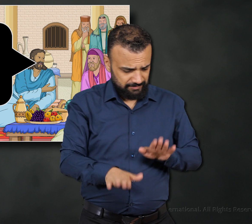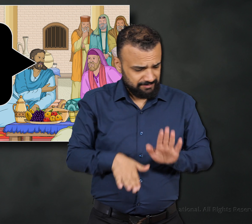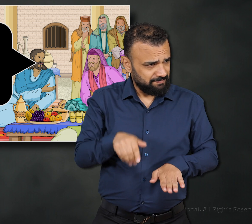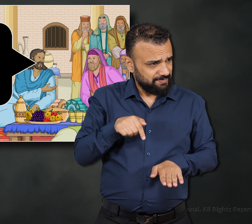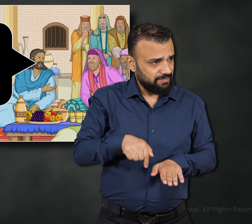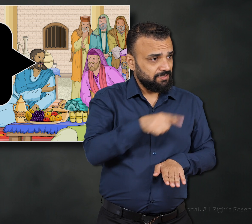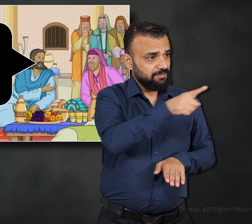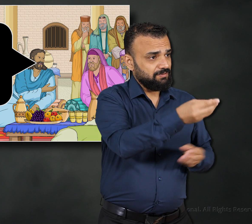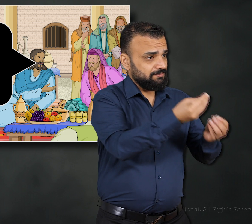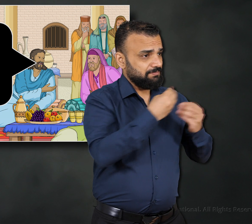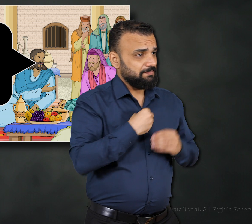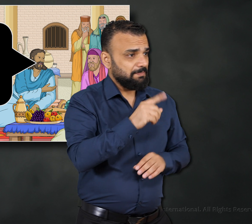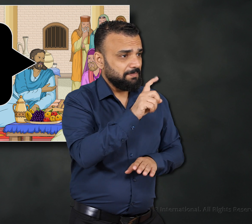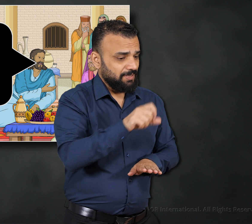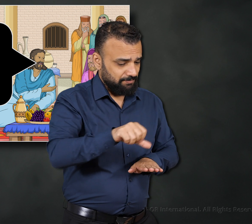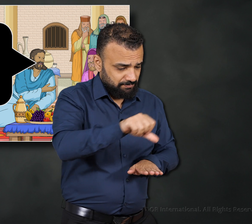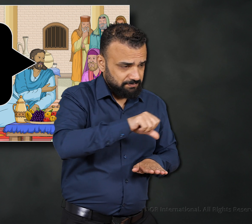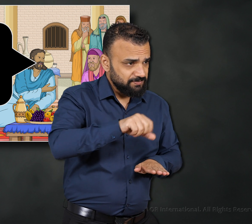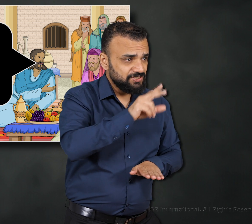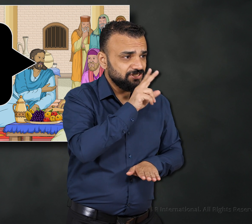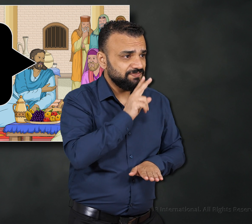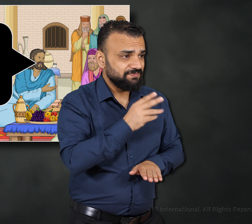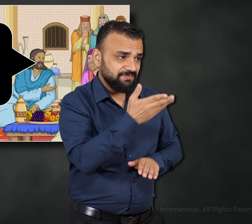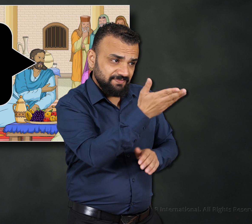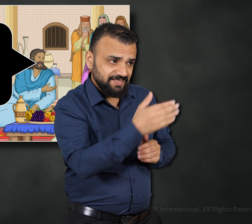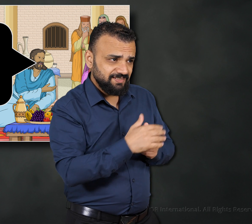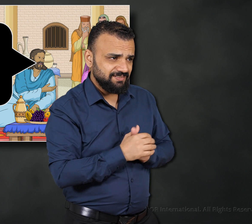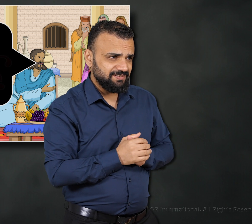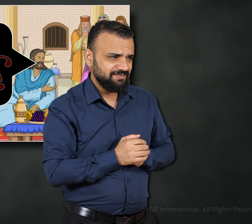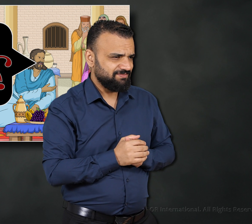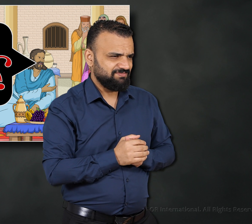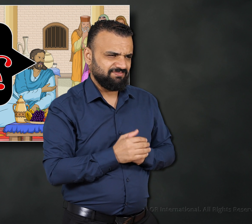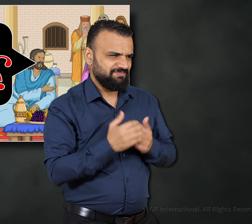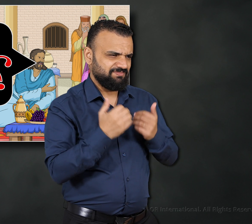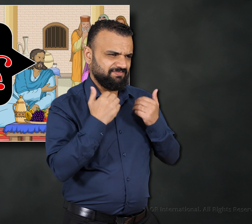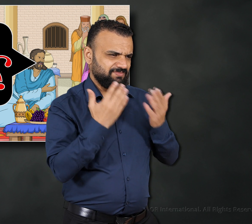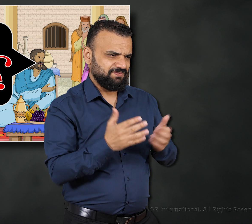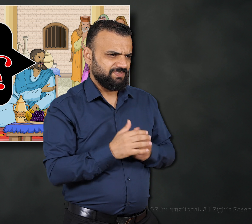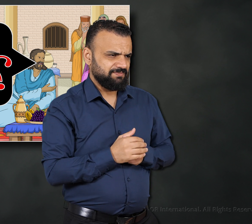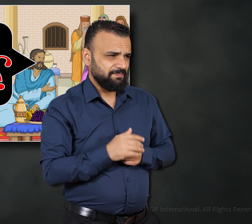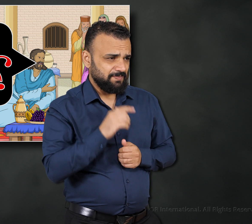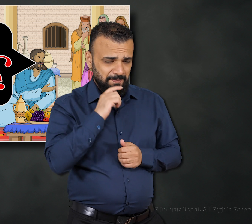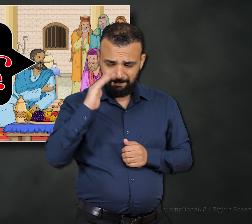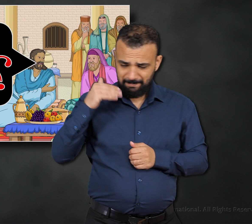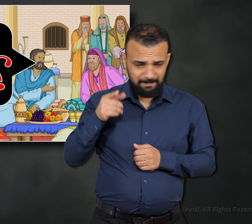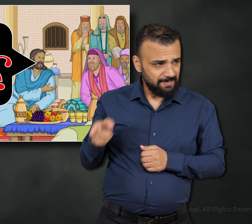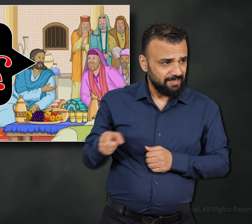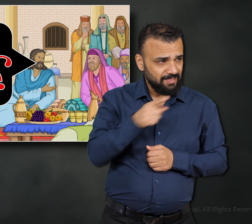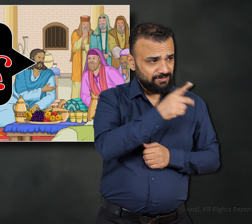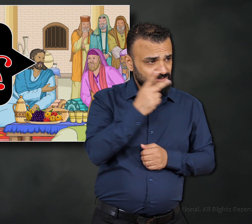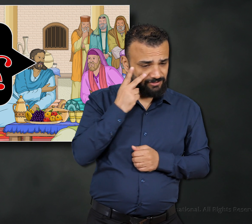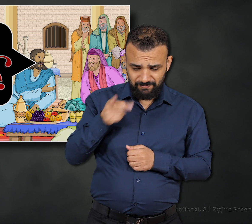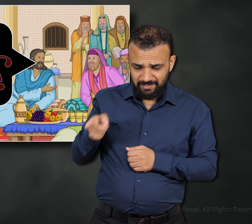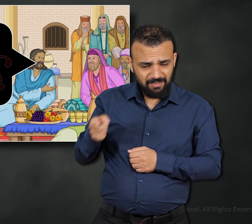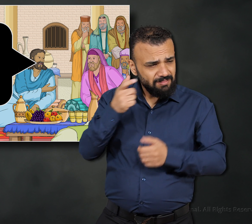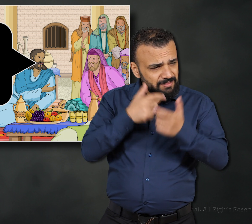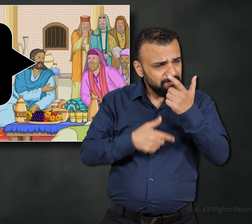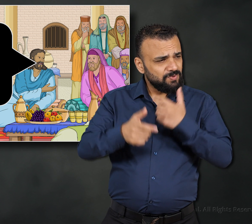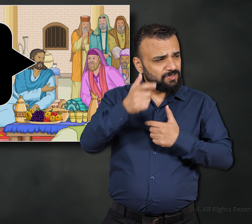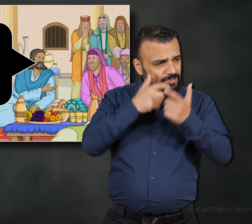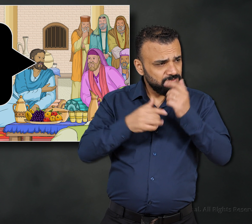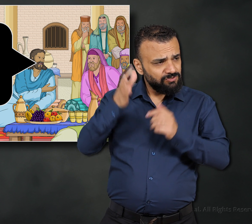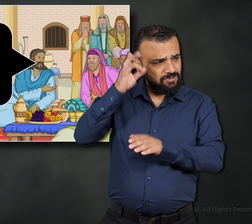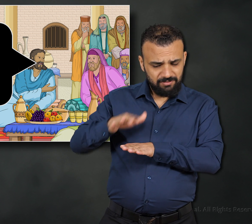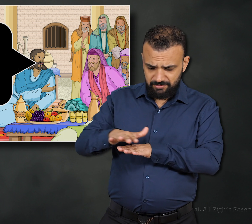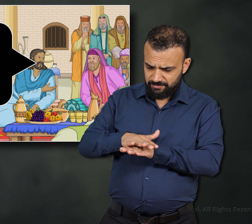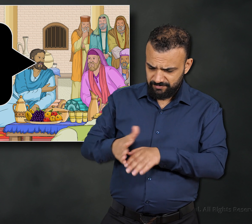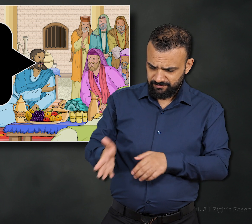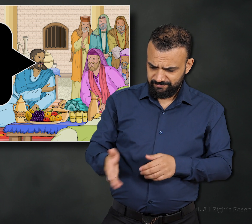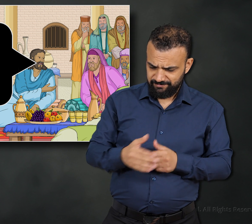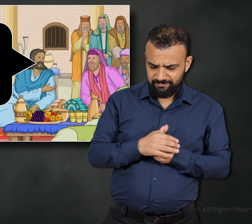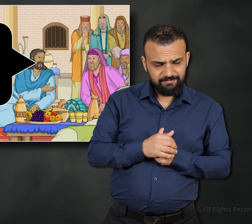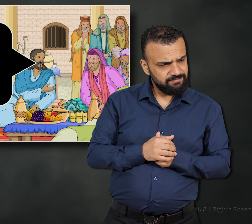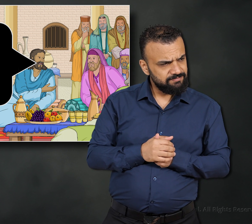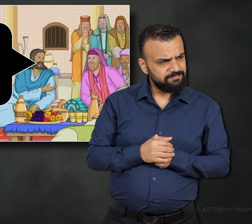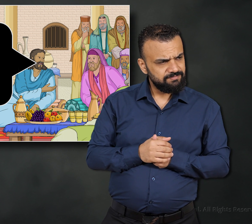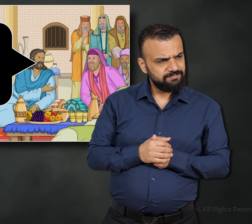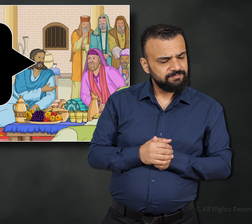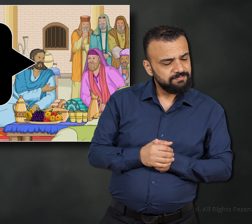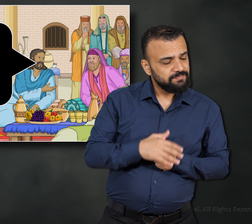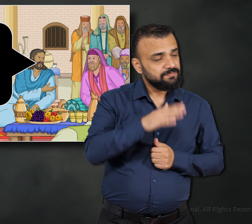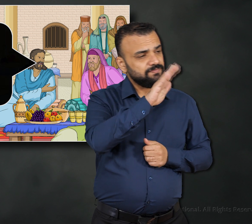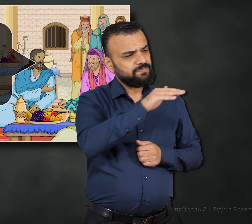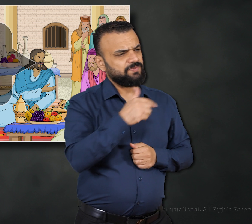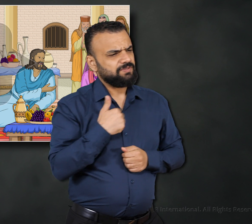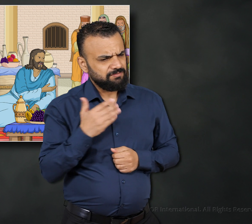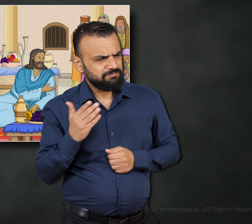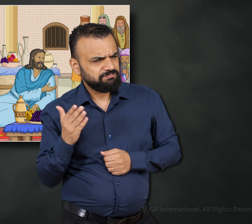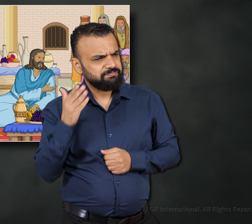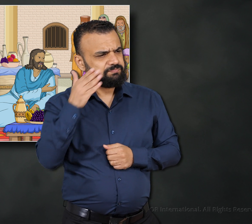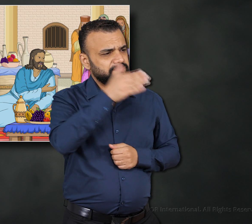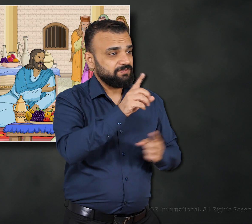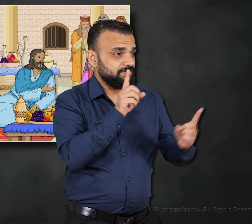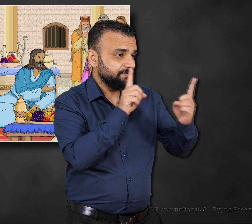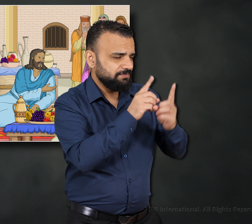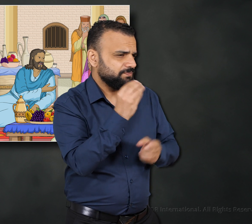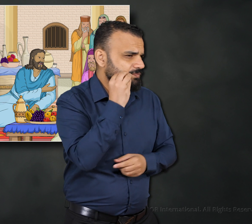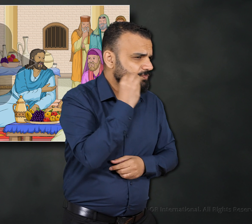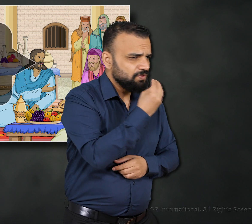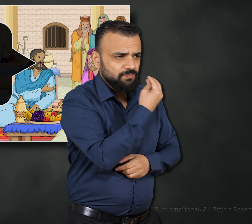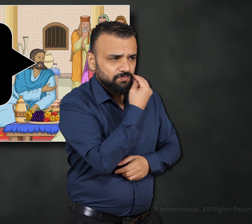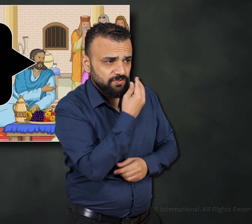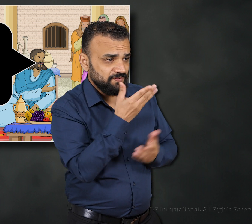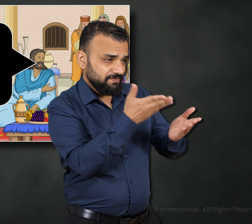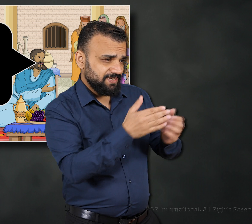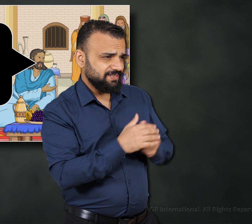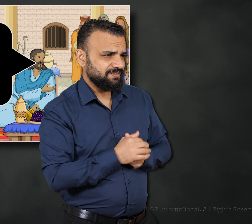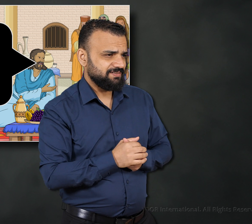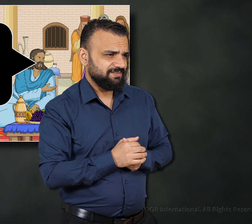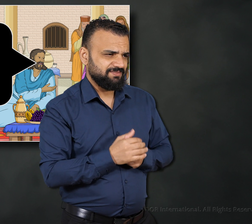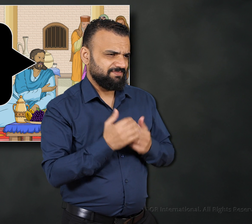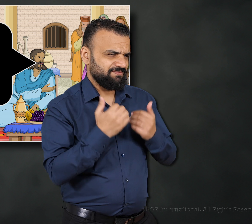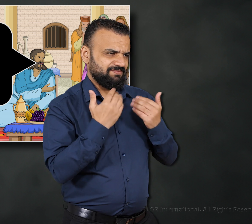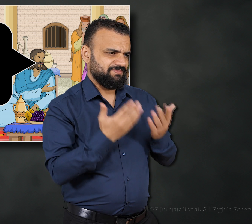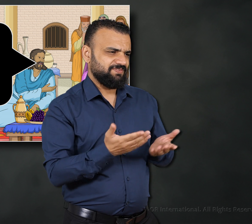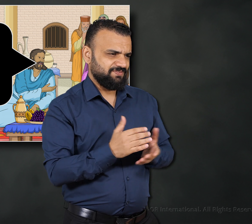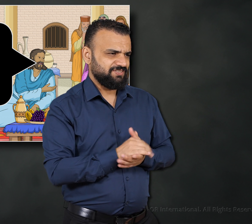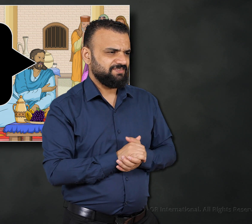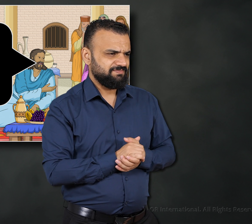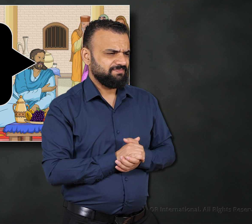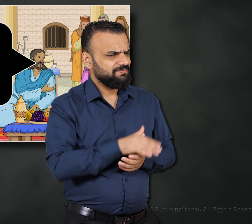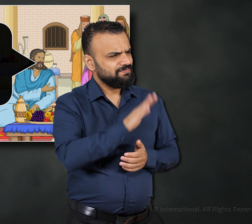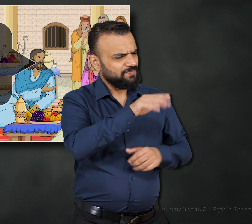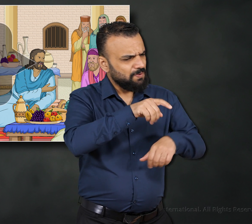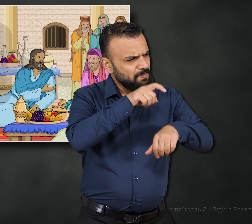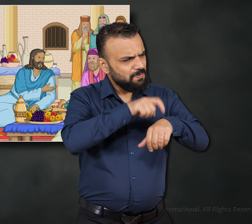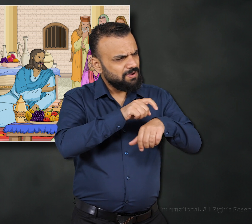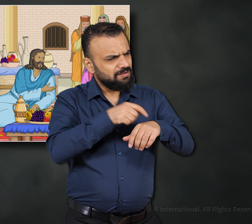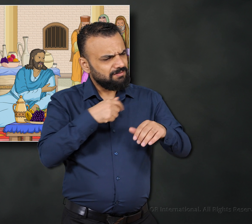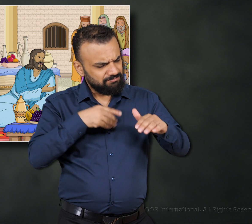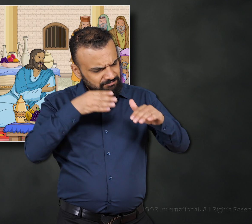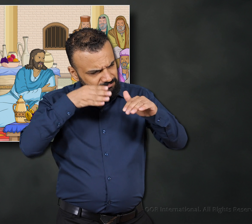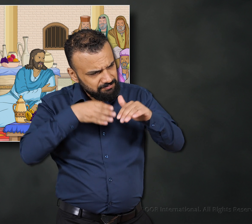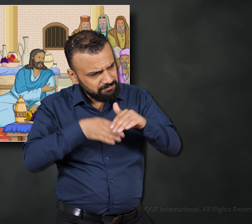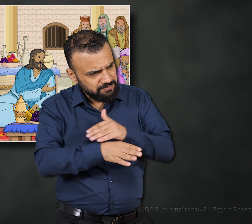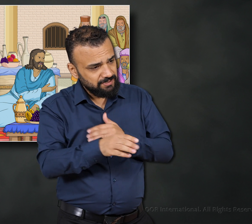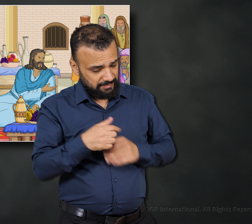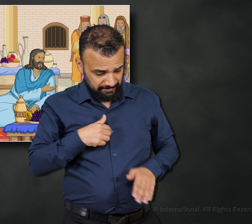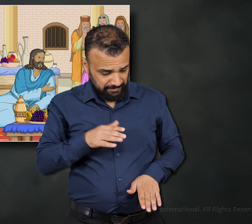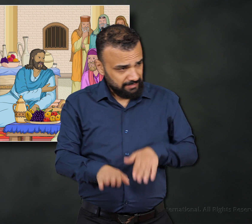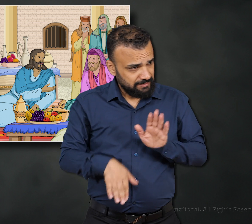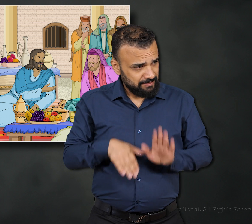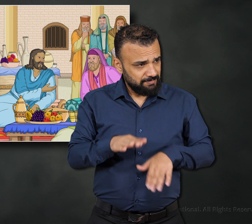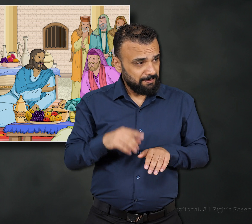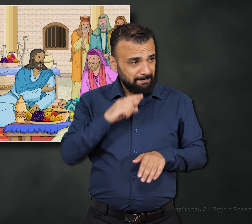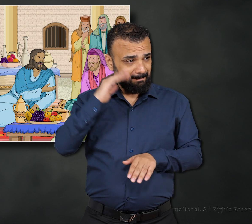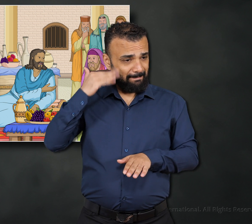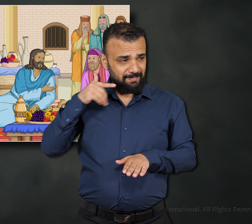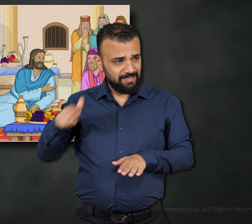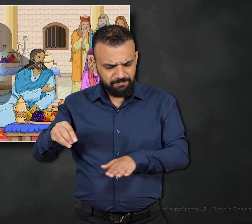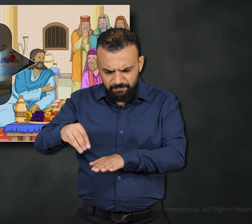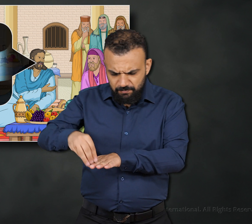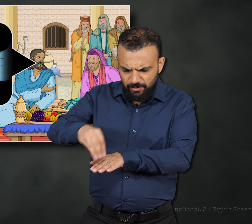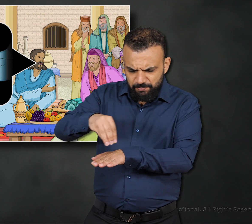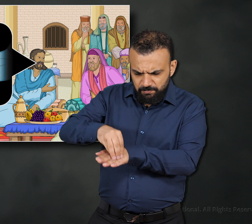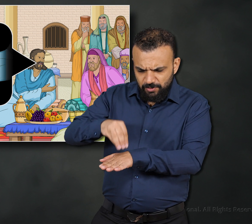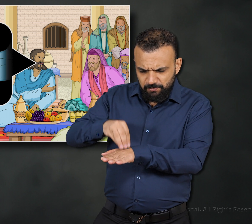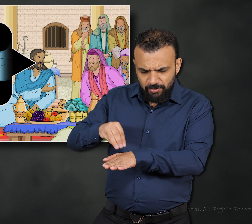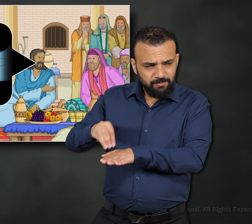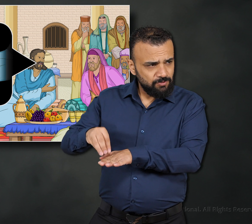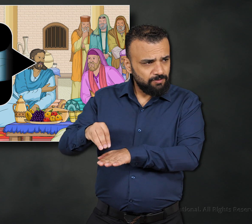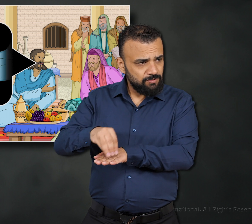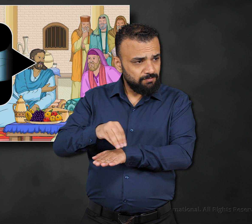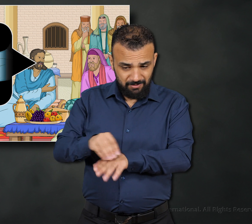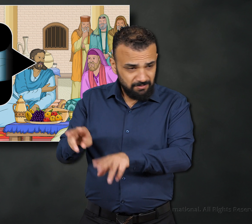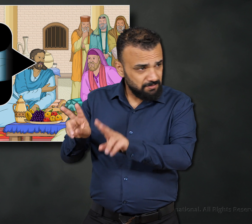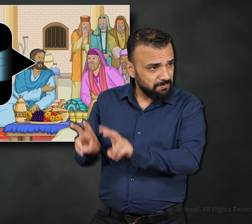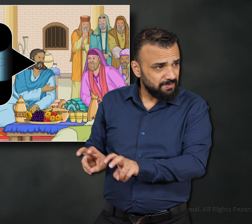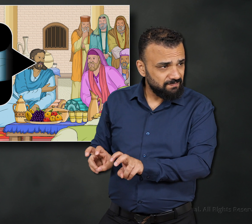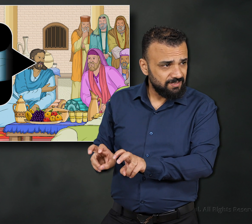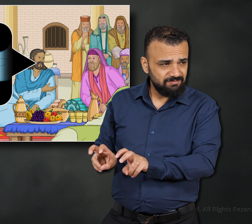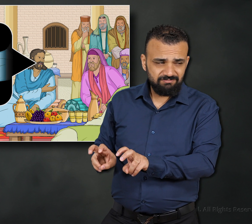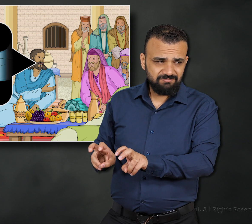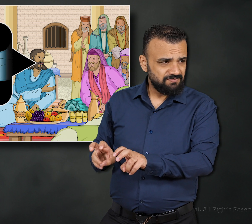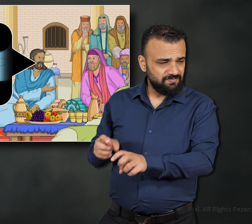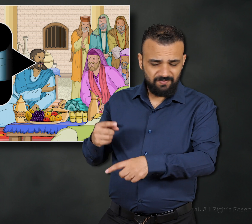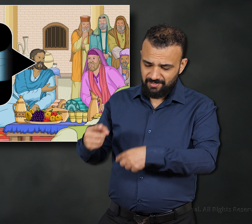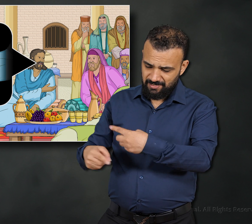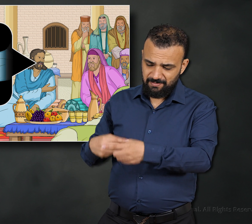When I entered your house, you did not give Me water for My feet, but she wet My feet with her tears and wiped them with her hair.